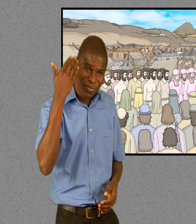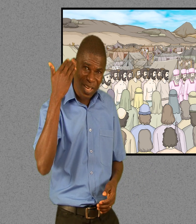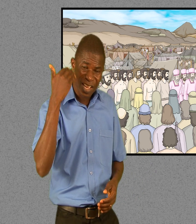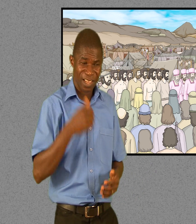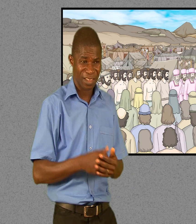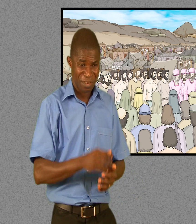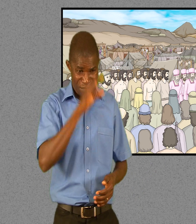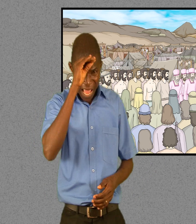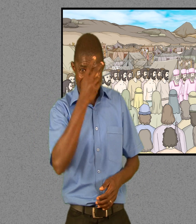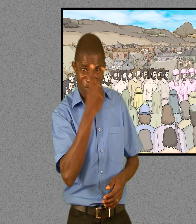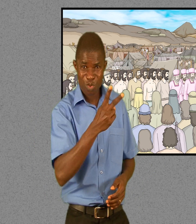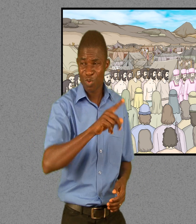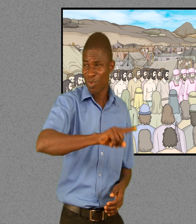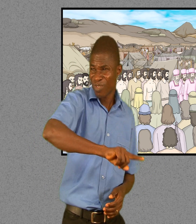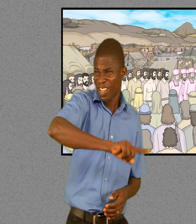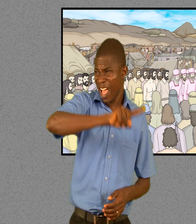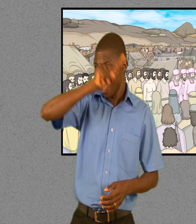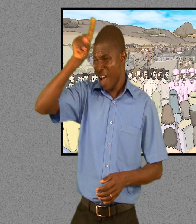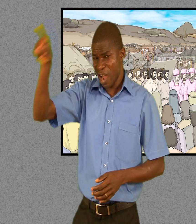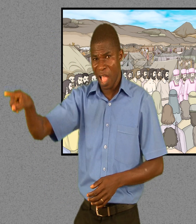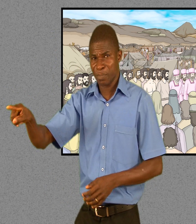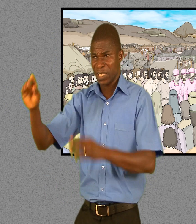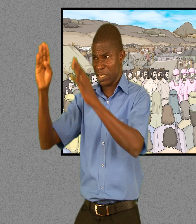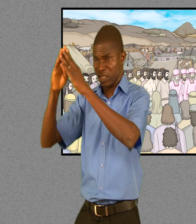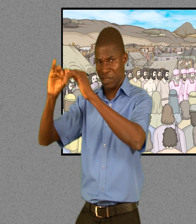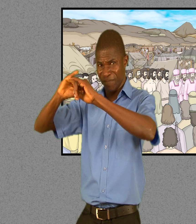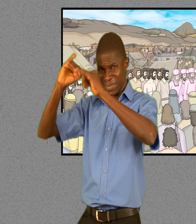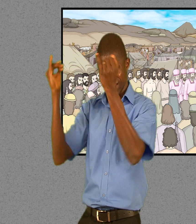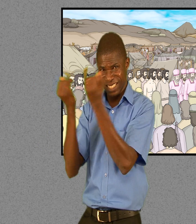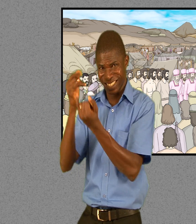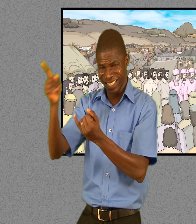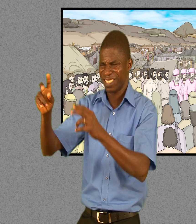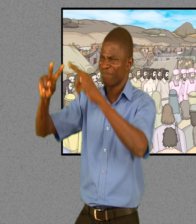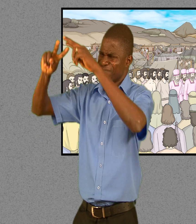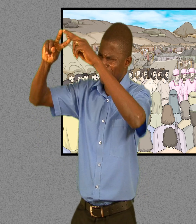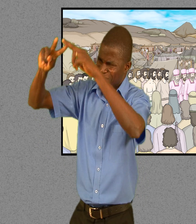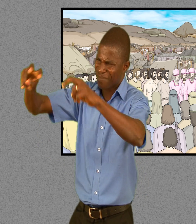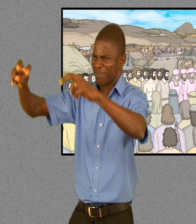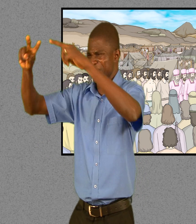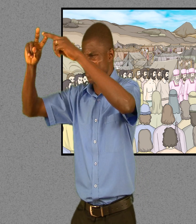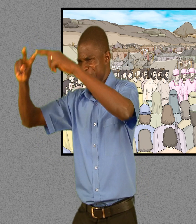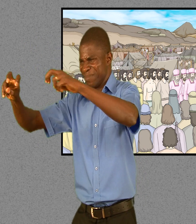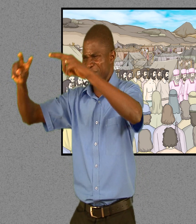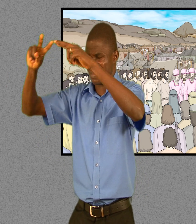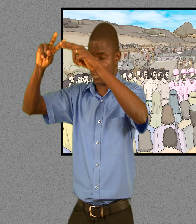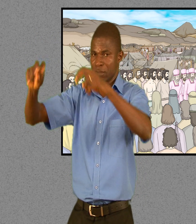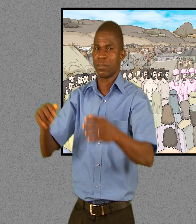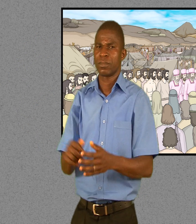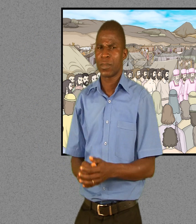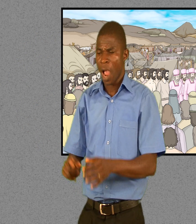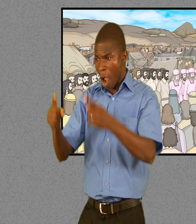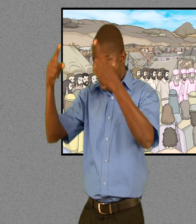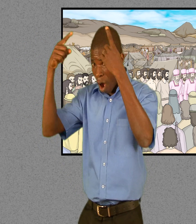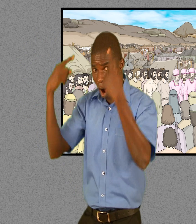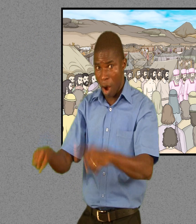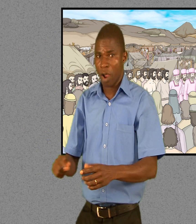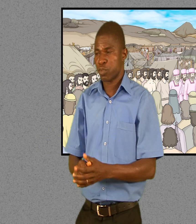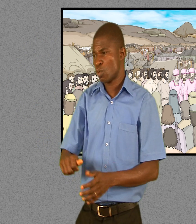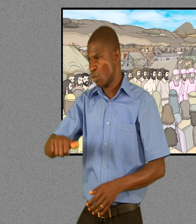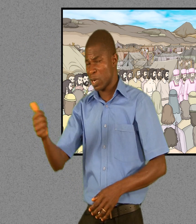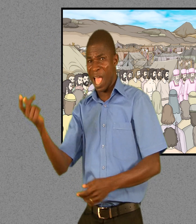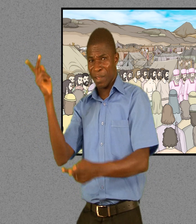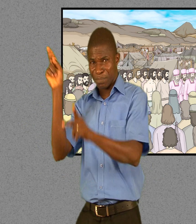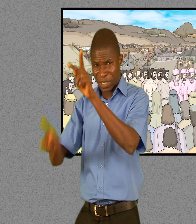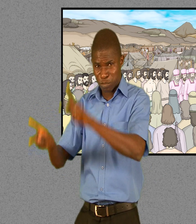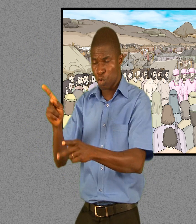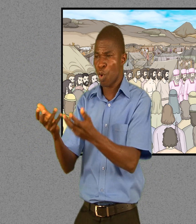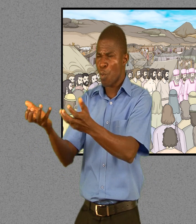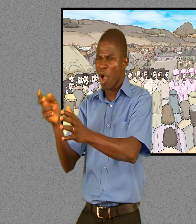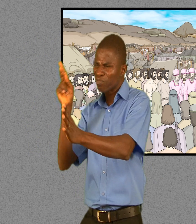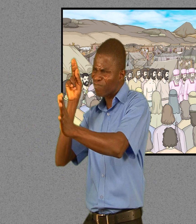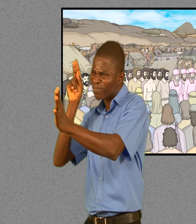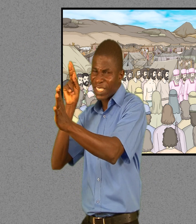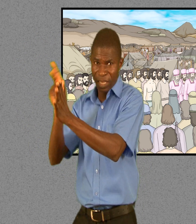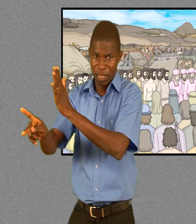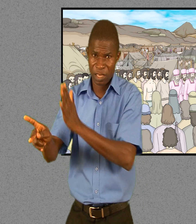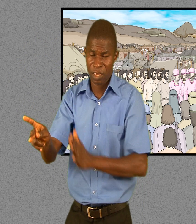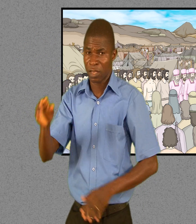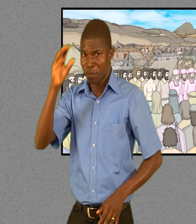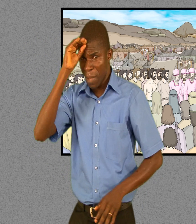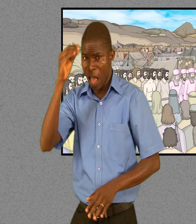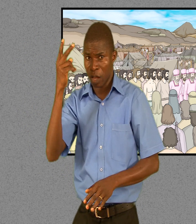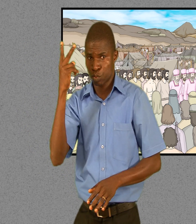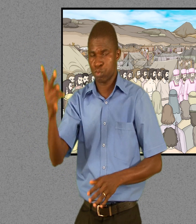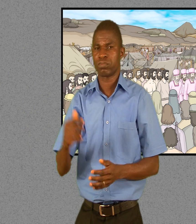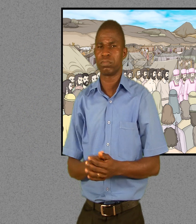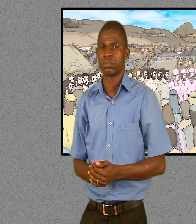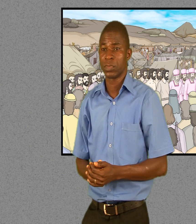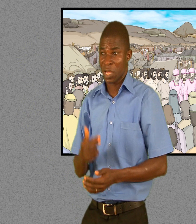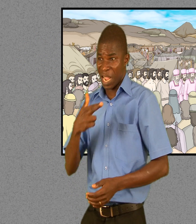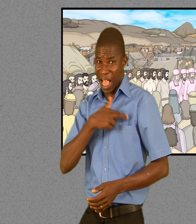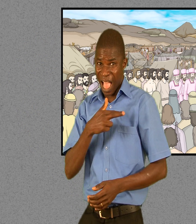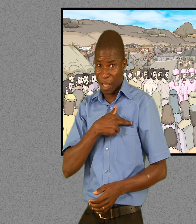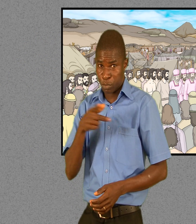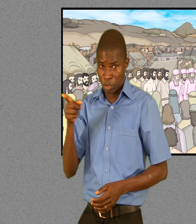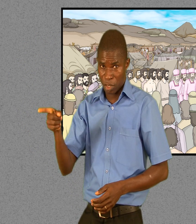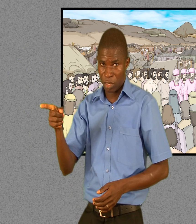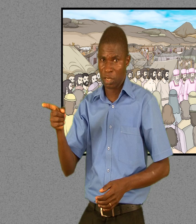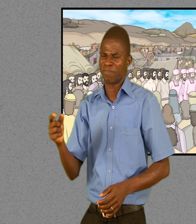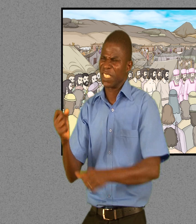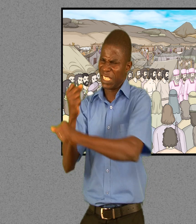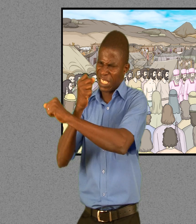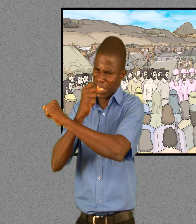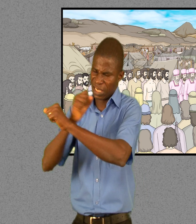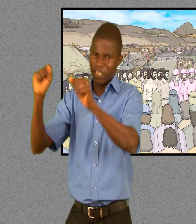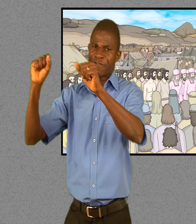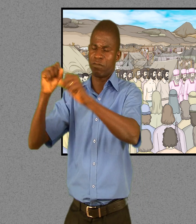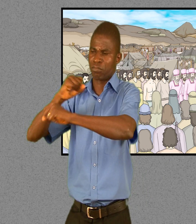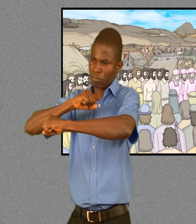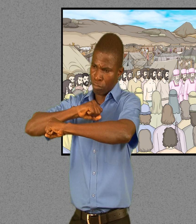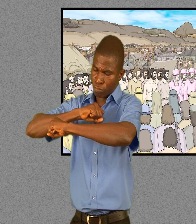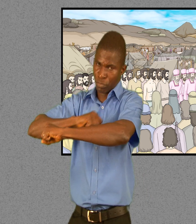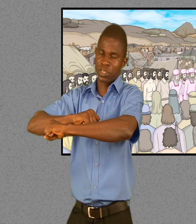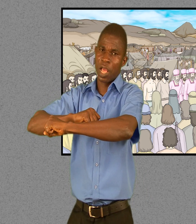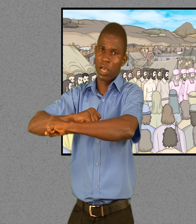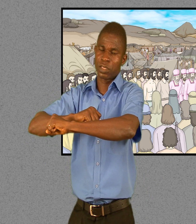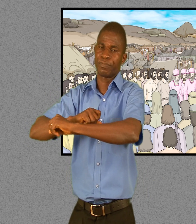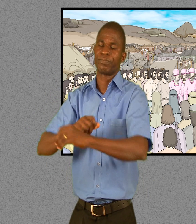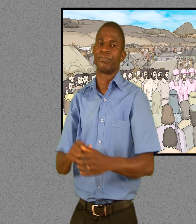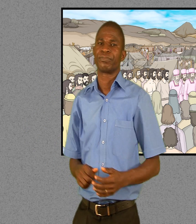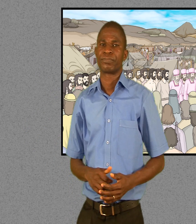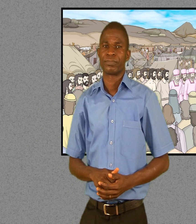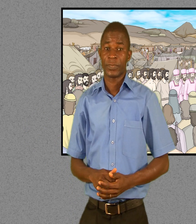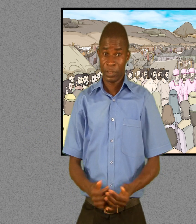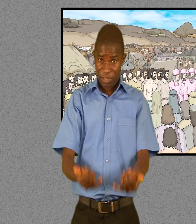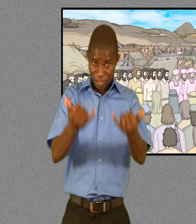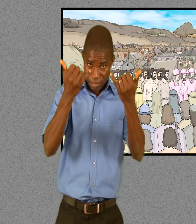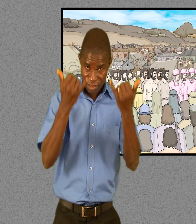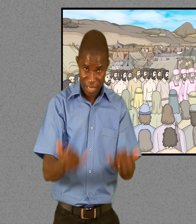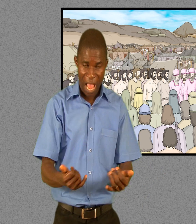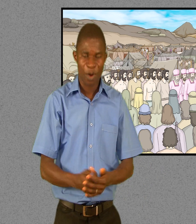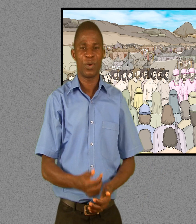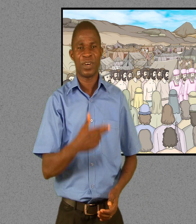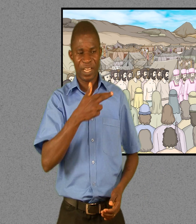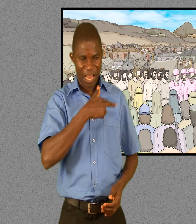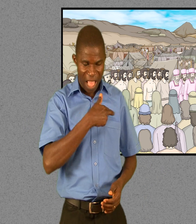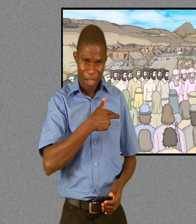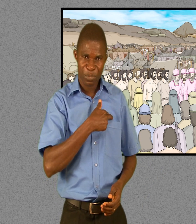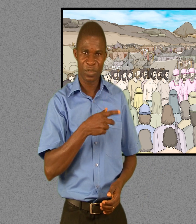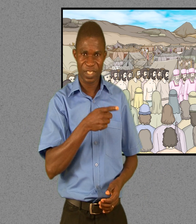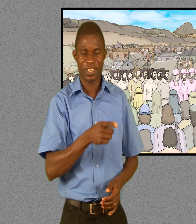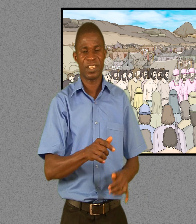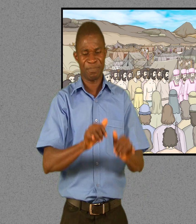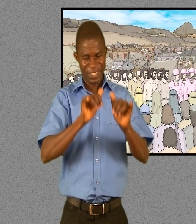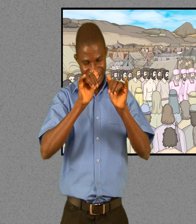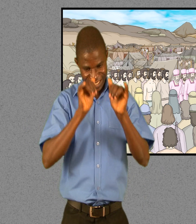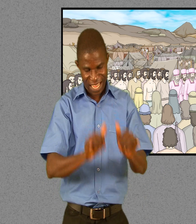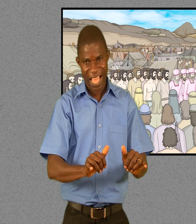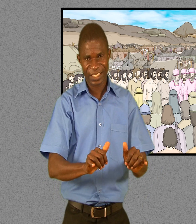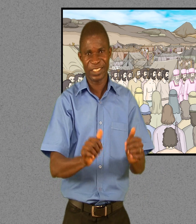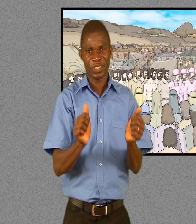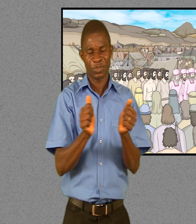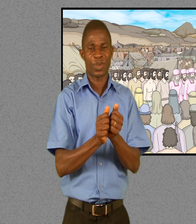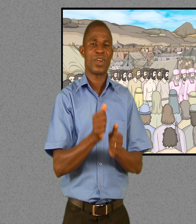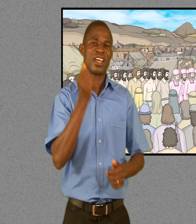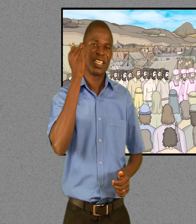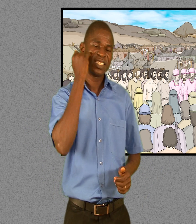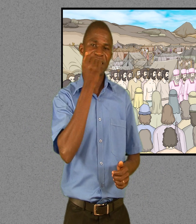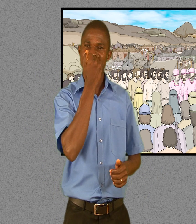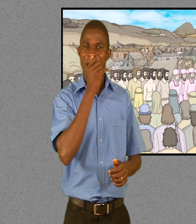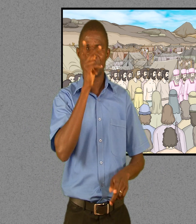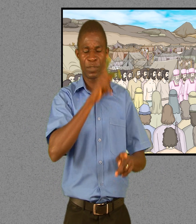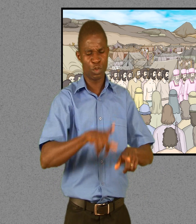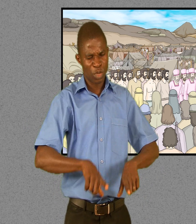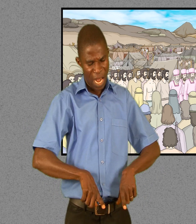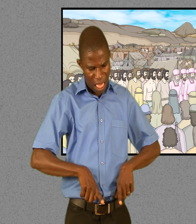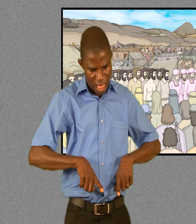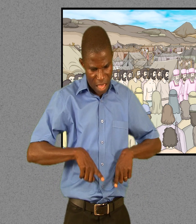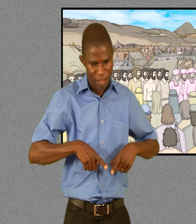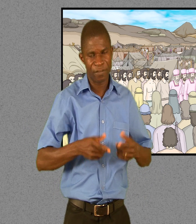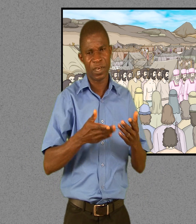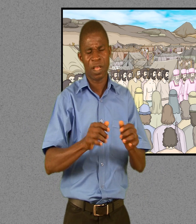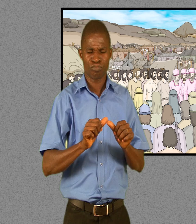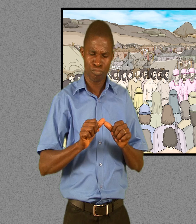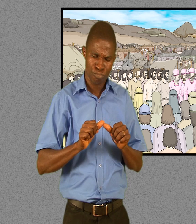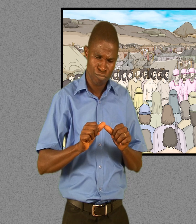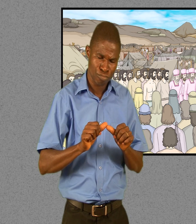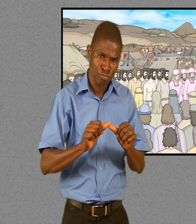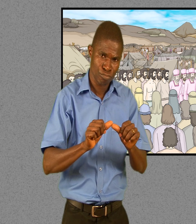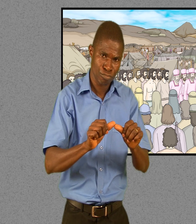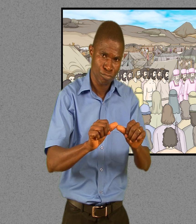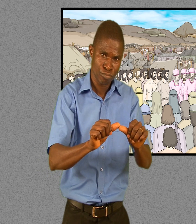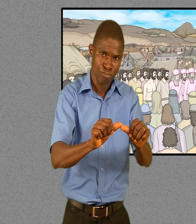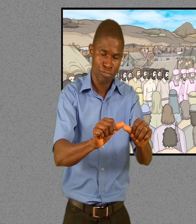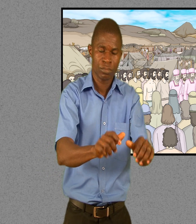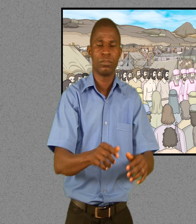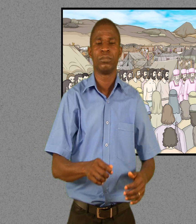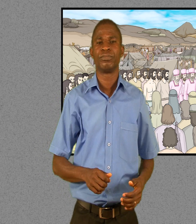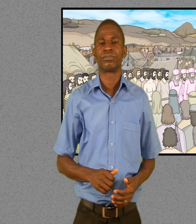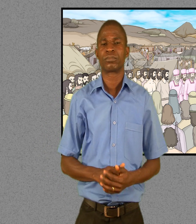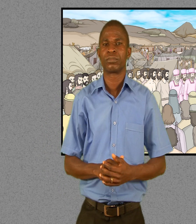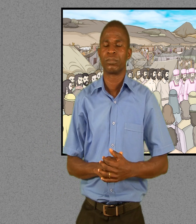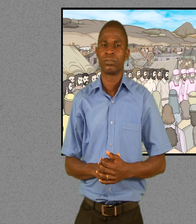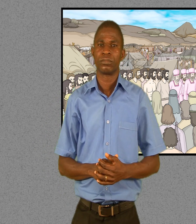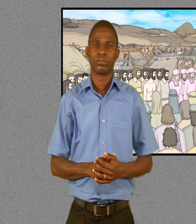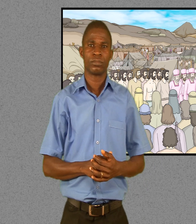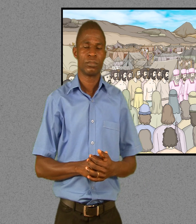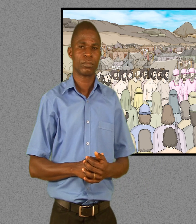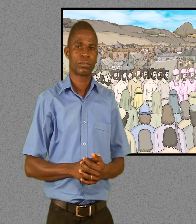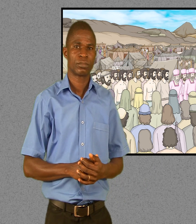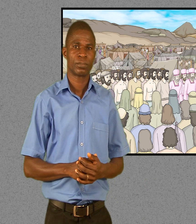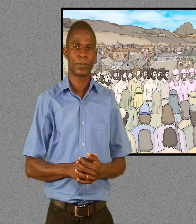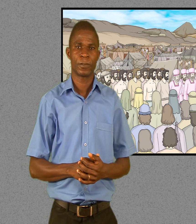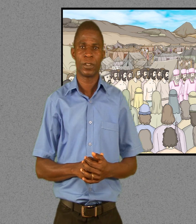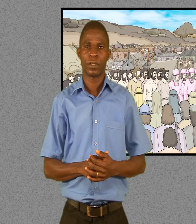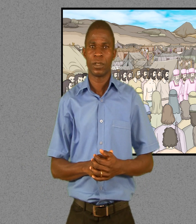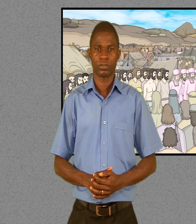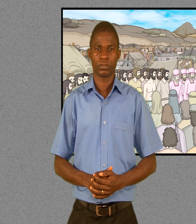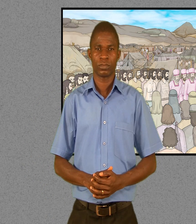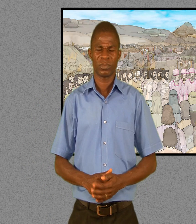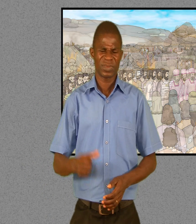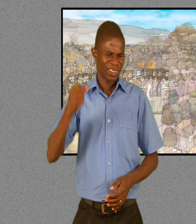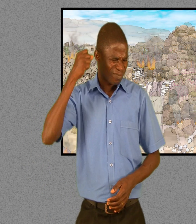So she has lived among the Israelites to this day. At that time Joshua invoked this solemn oath: “Cursed before the LORD is the man who rises up and rebuilds this city, Jericho; at the cost of his firstborn he will lay its foundations; at the cost of his youngest he will set up its gates.”